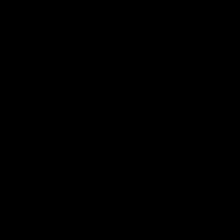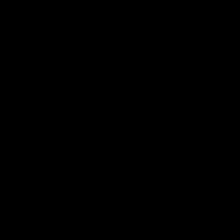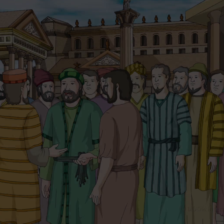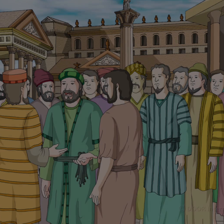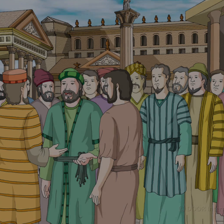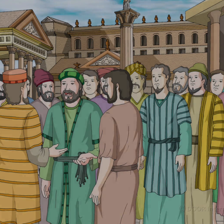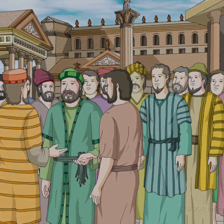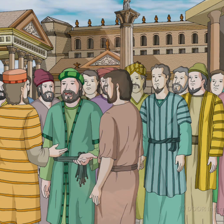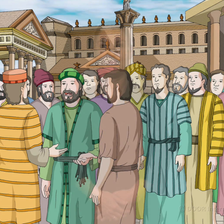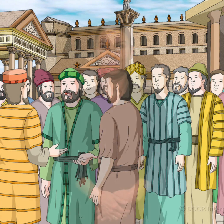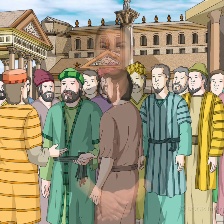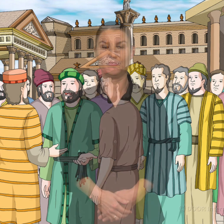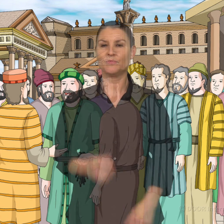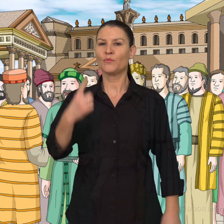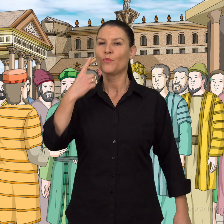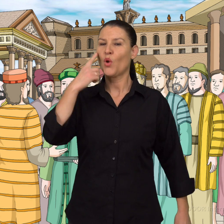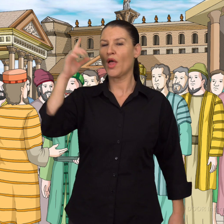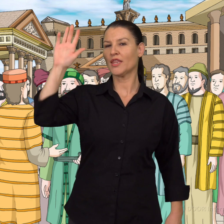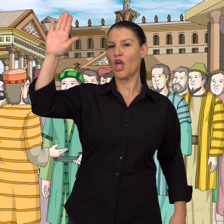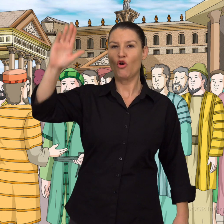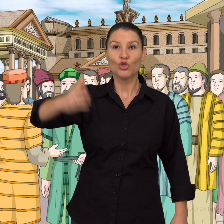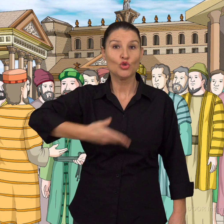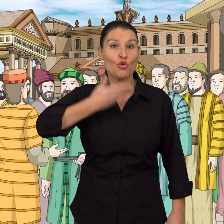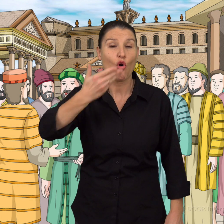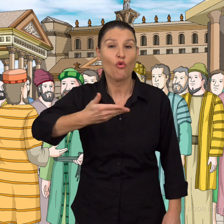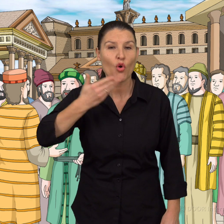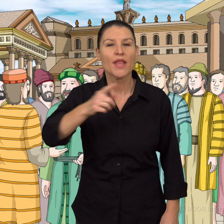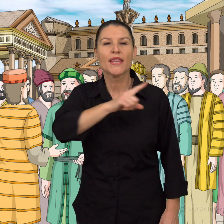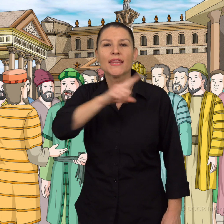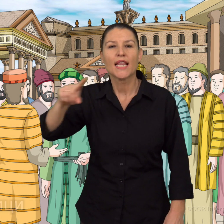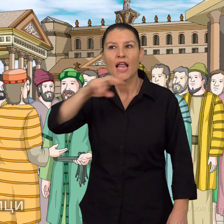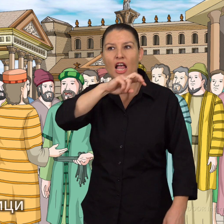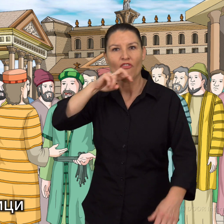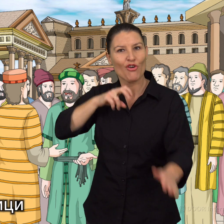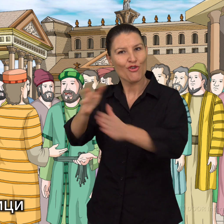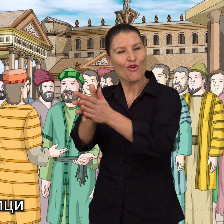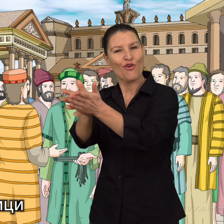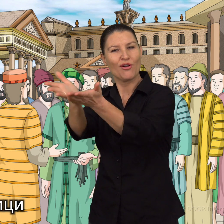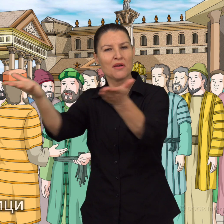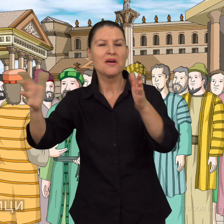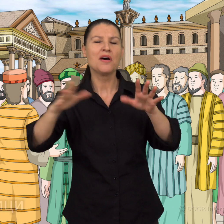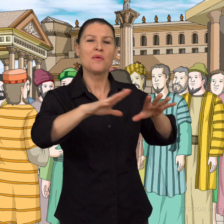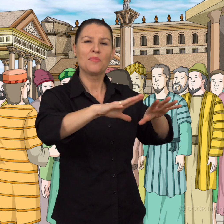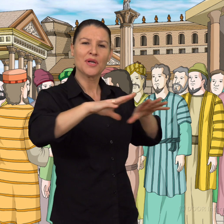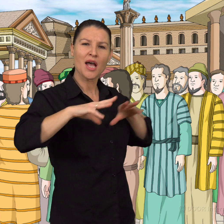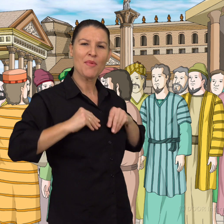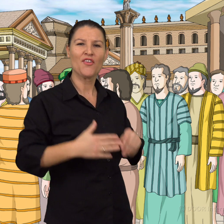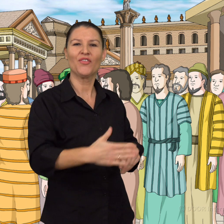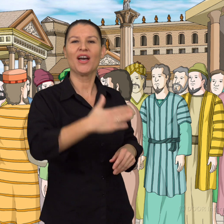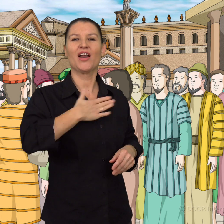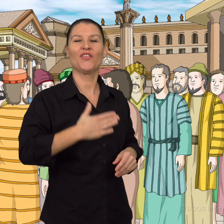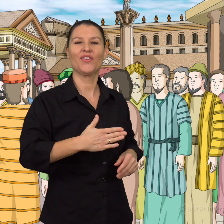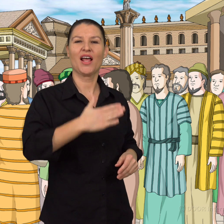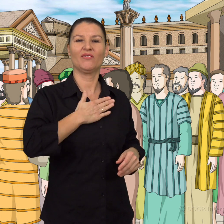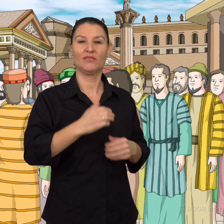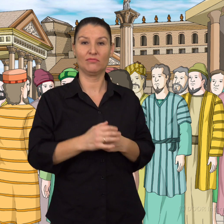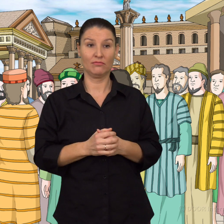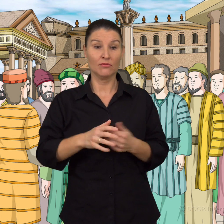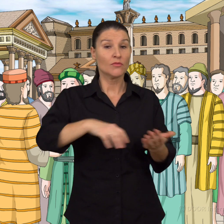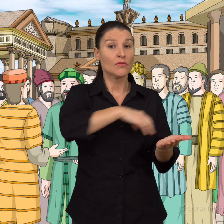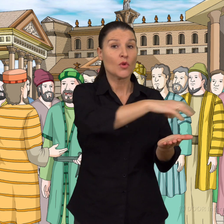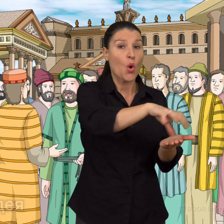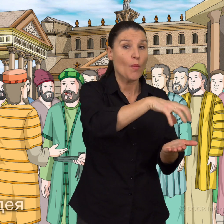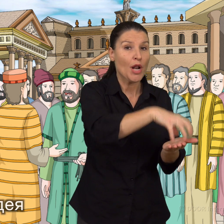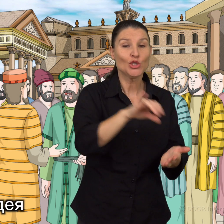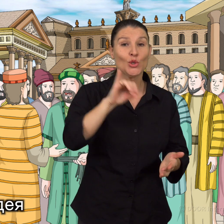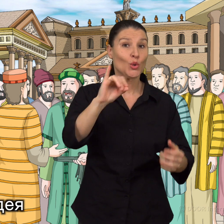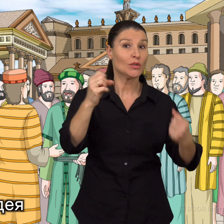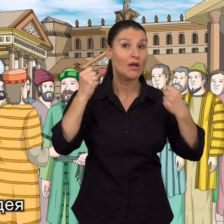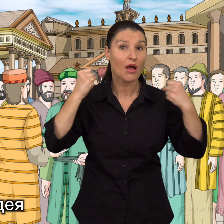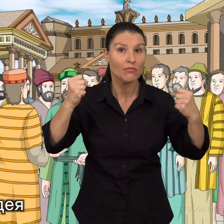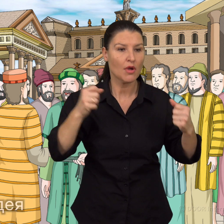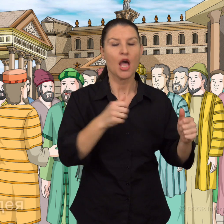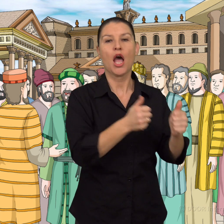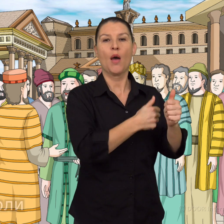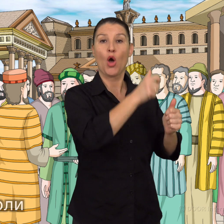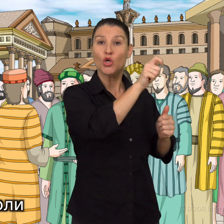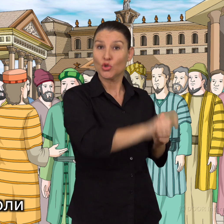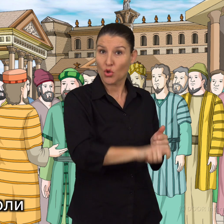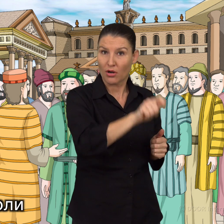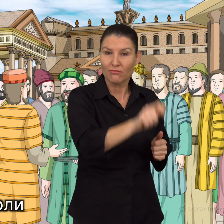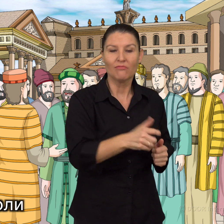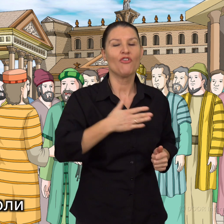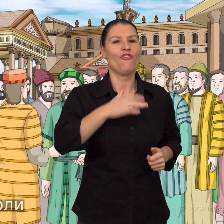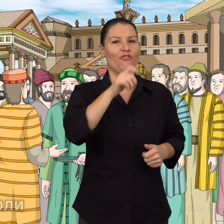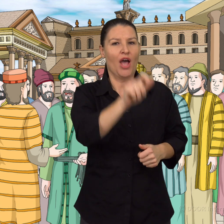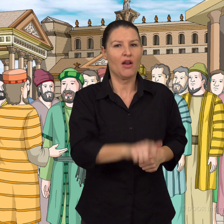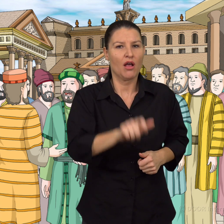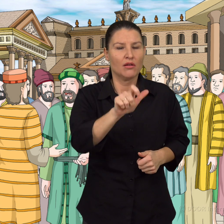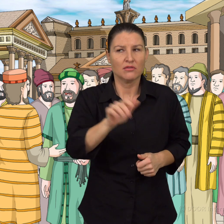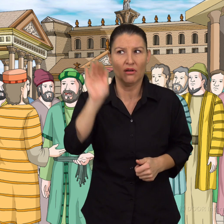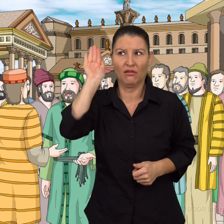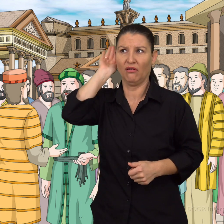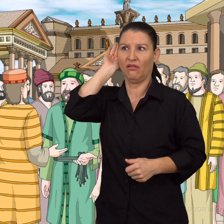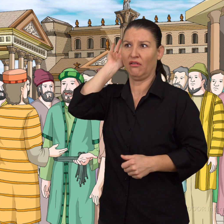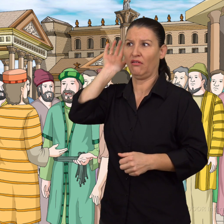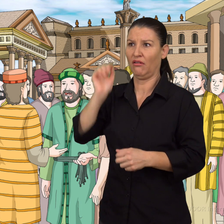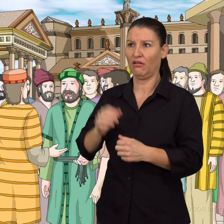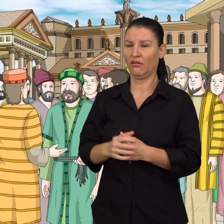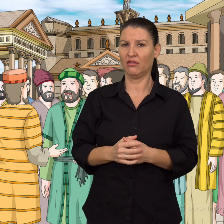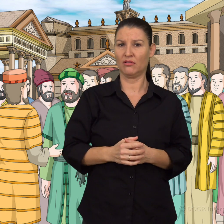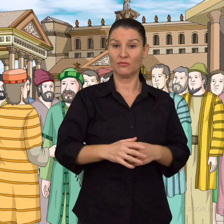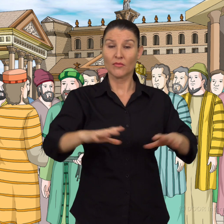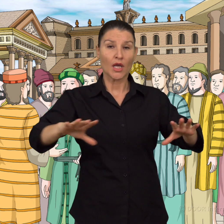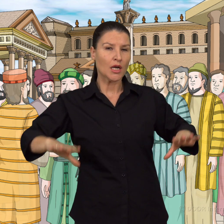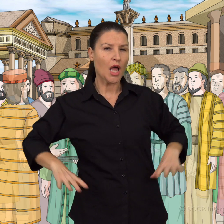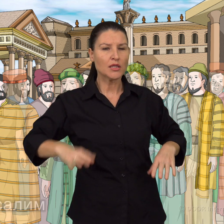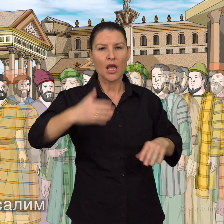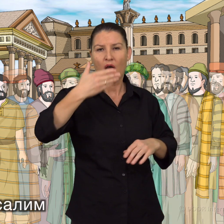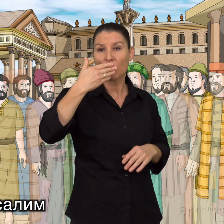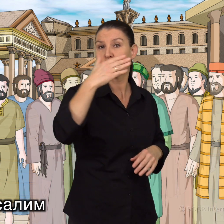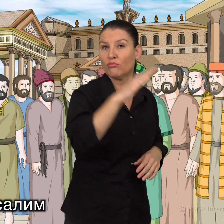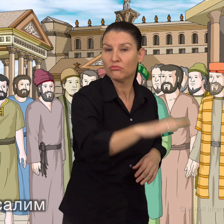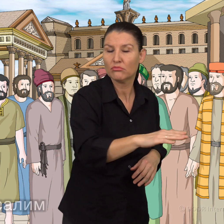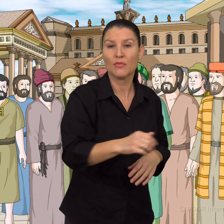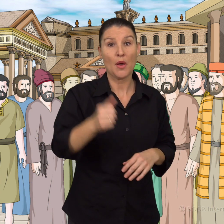The apostles and brothers throughout Judea soon heard that the Gentiles also had received the word of God.